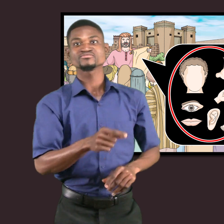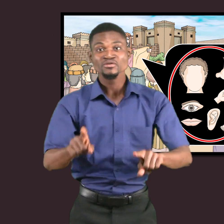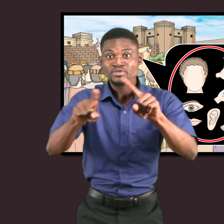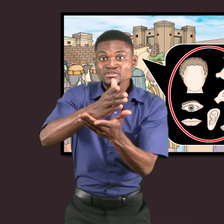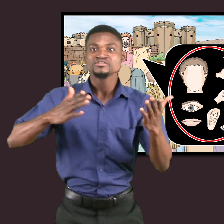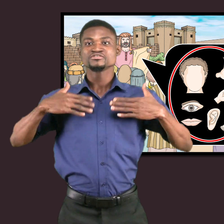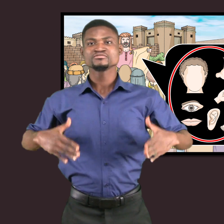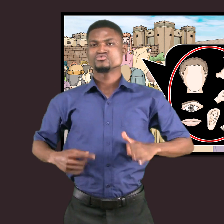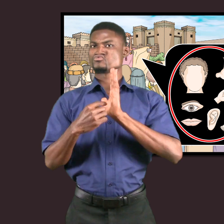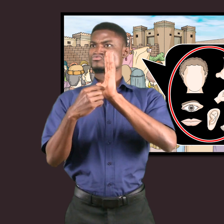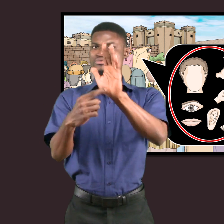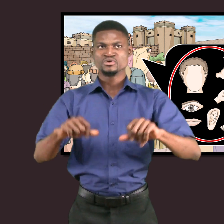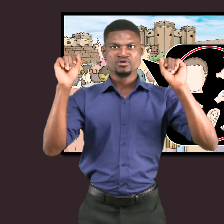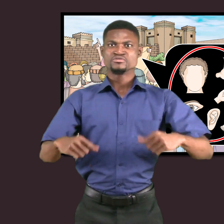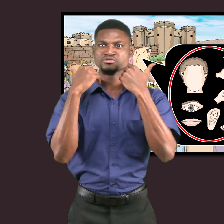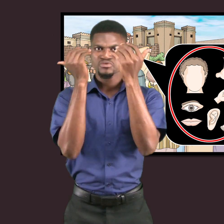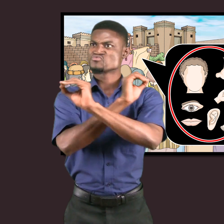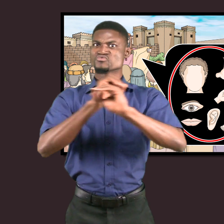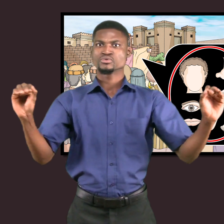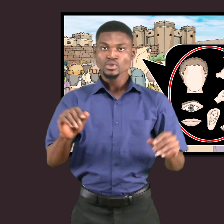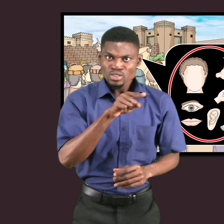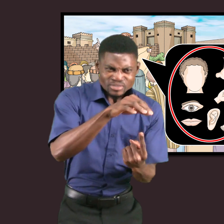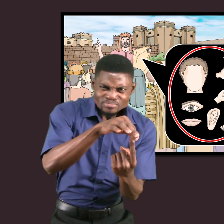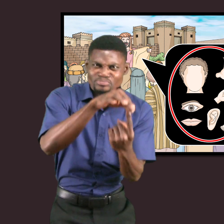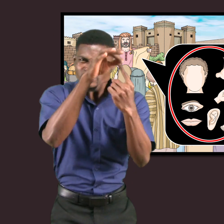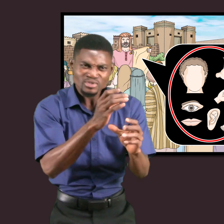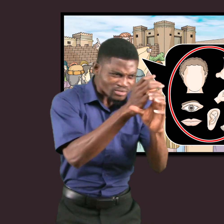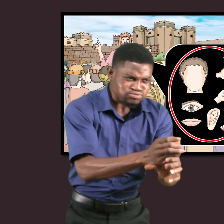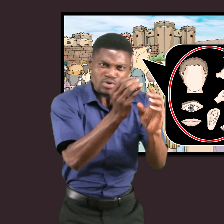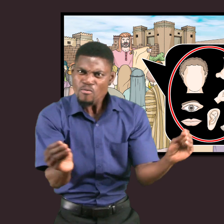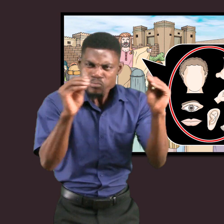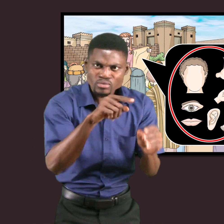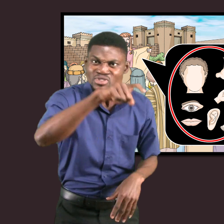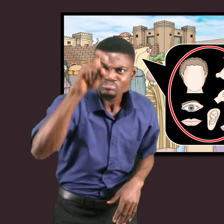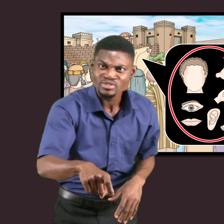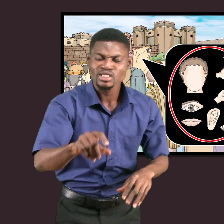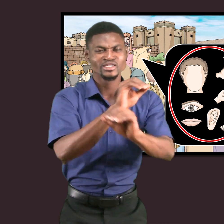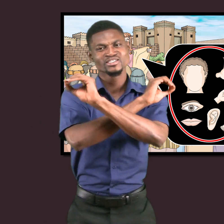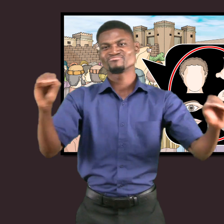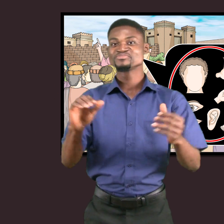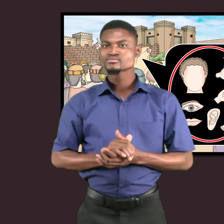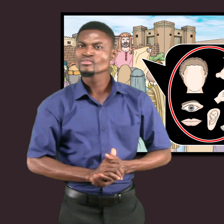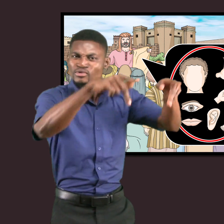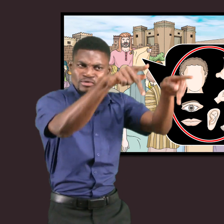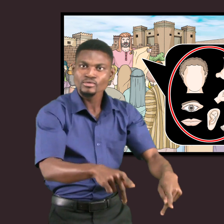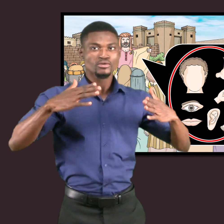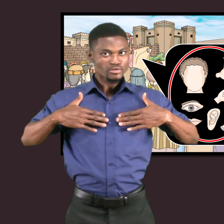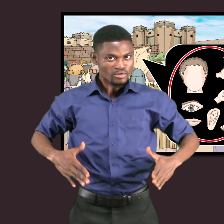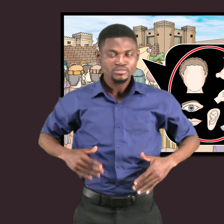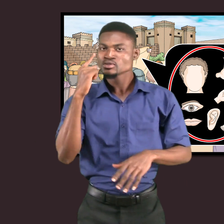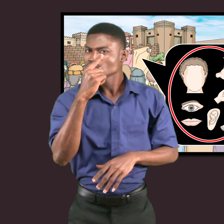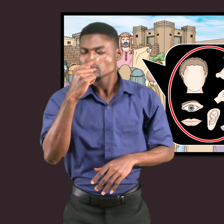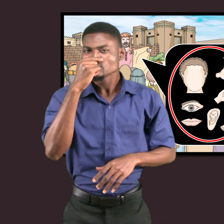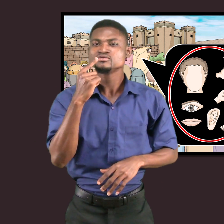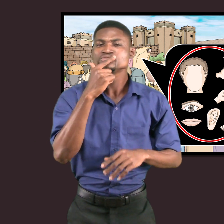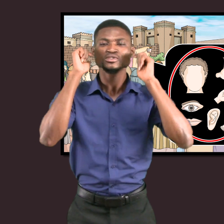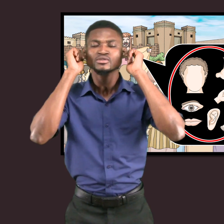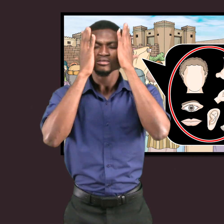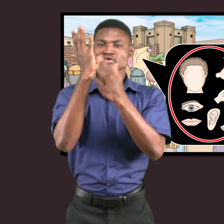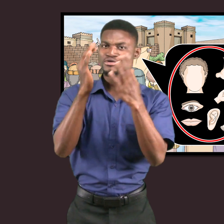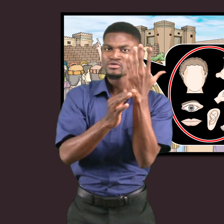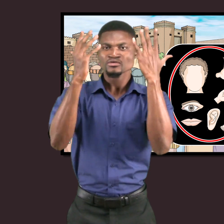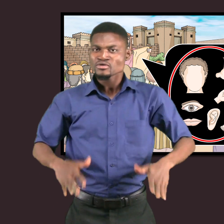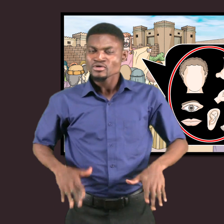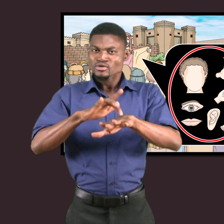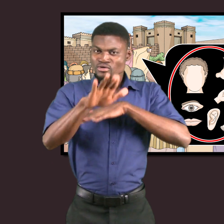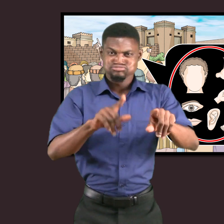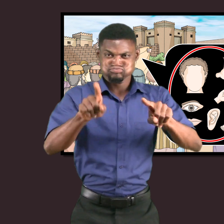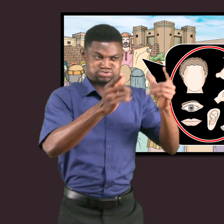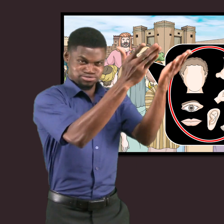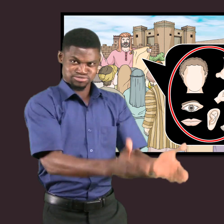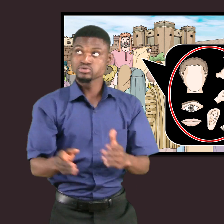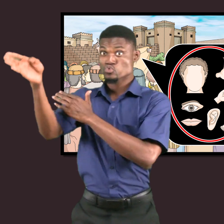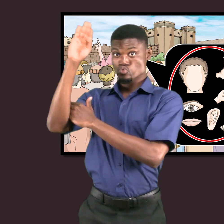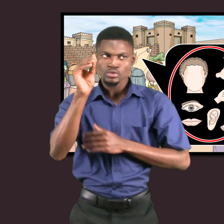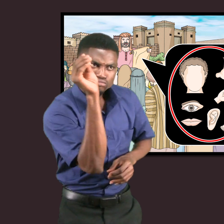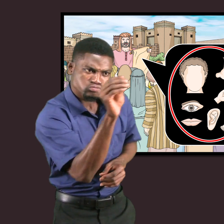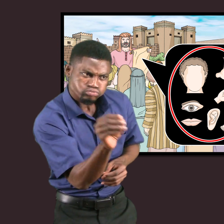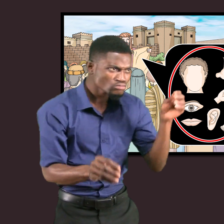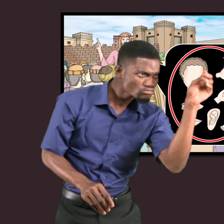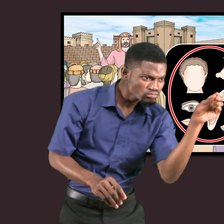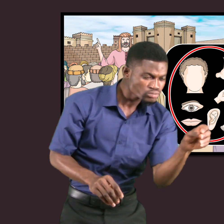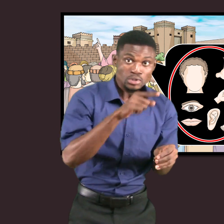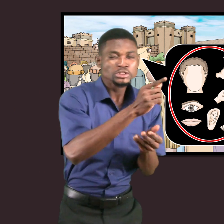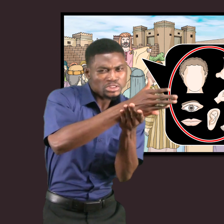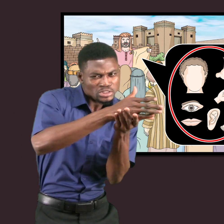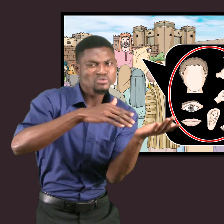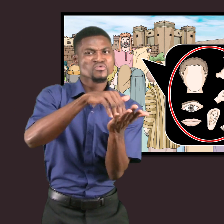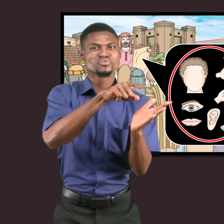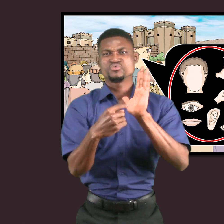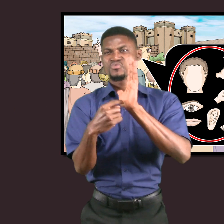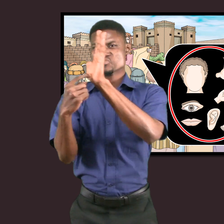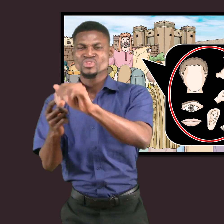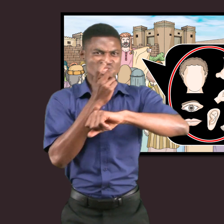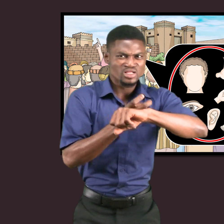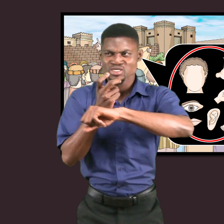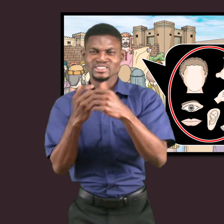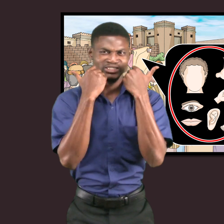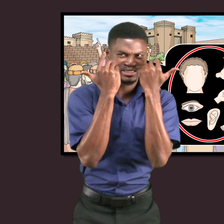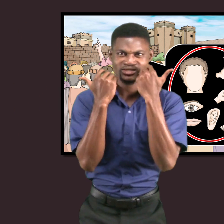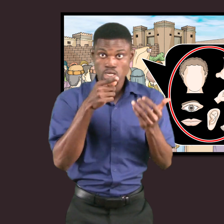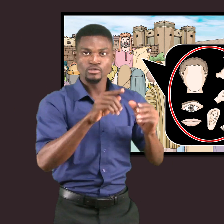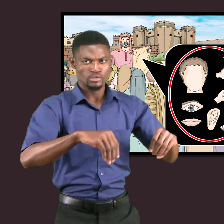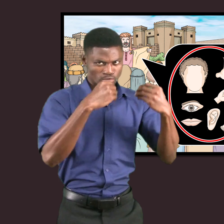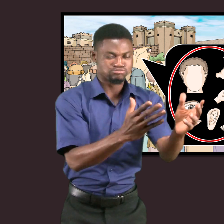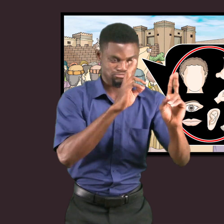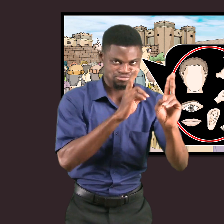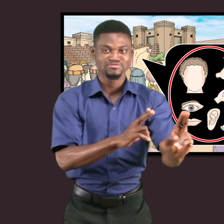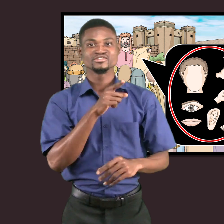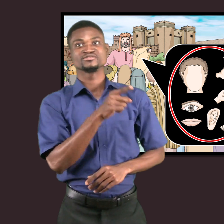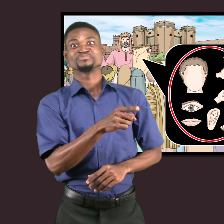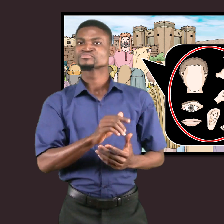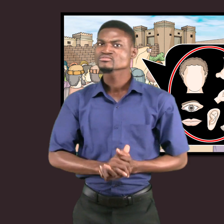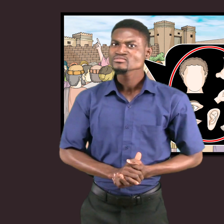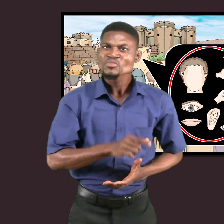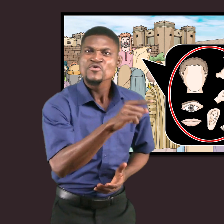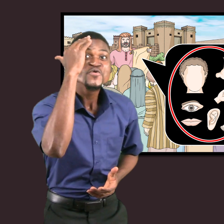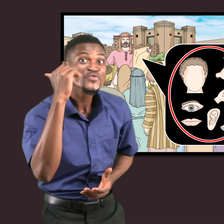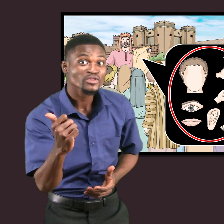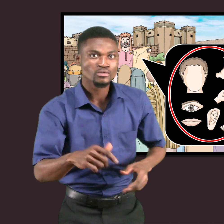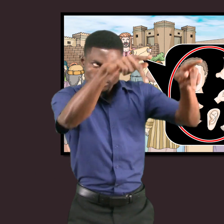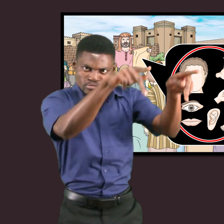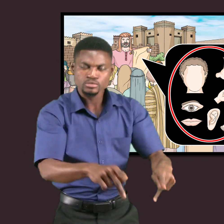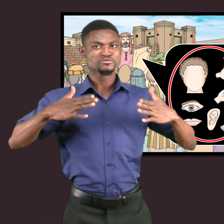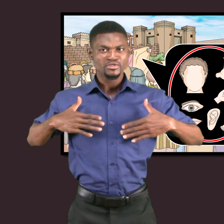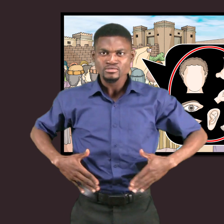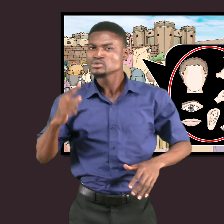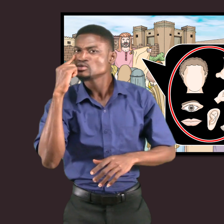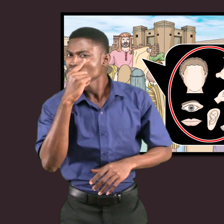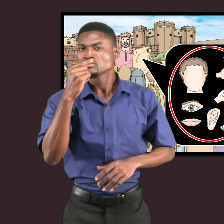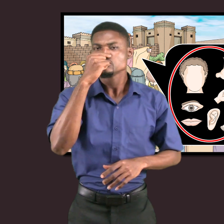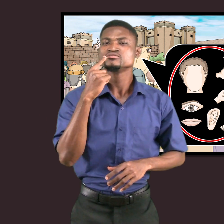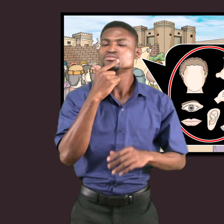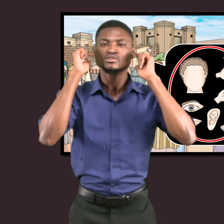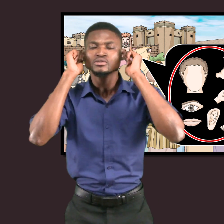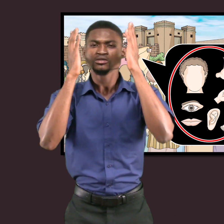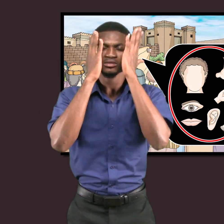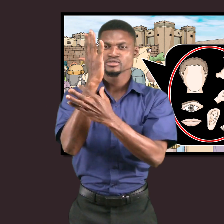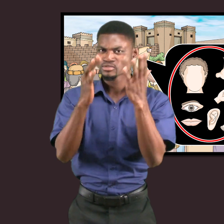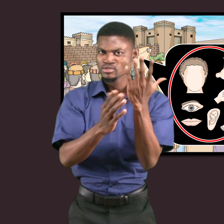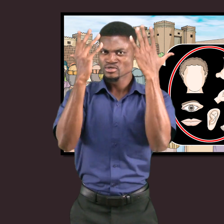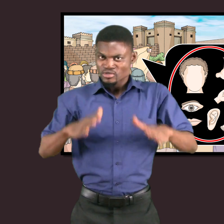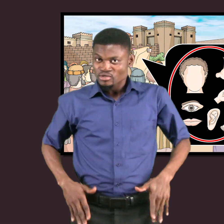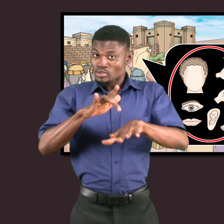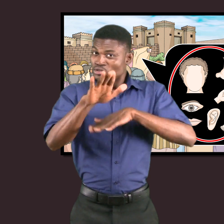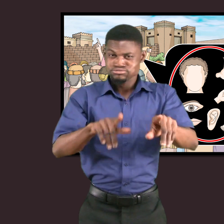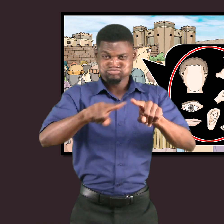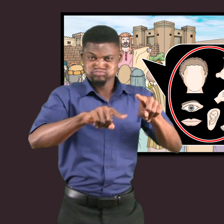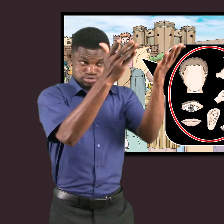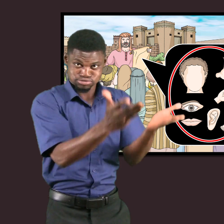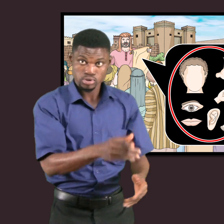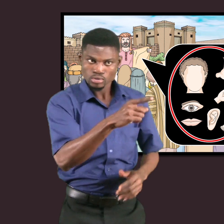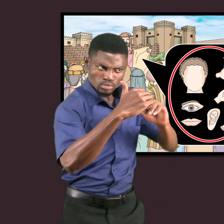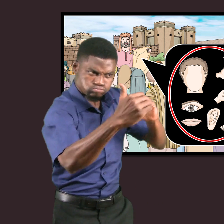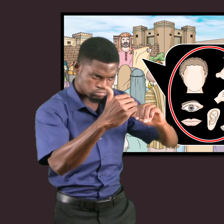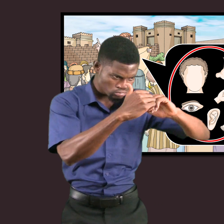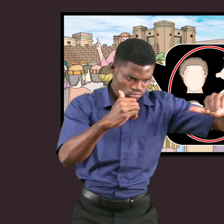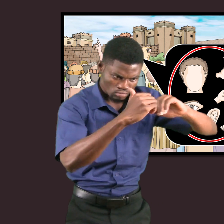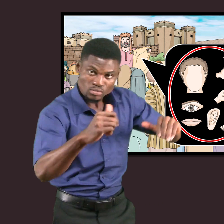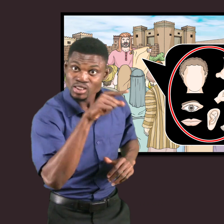And our unpresentable parts are treated with special modesty, whereas our presentable parts have no such need.